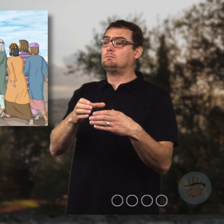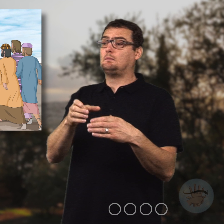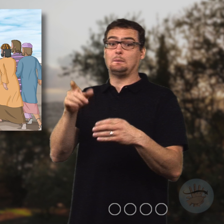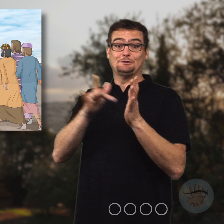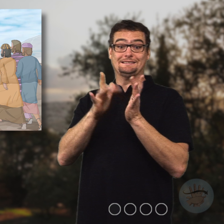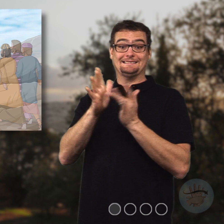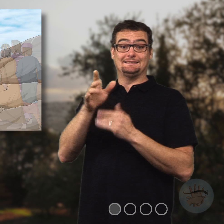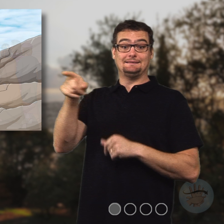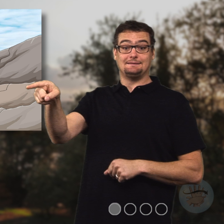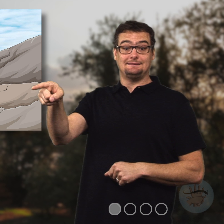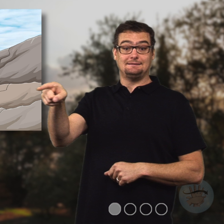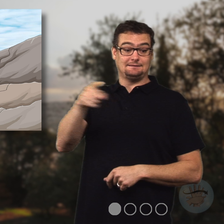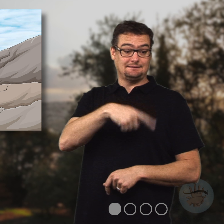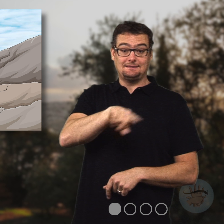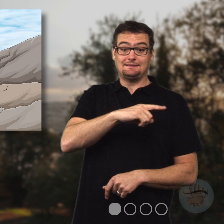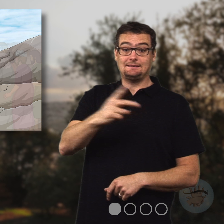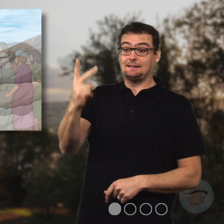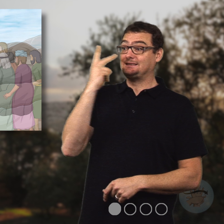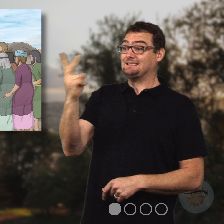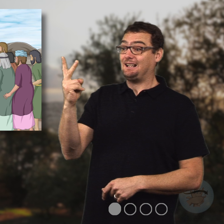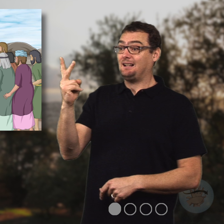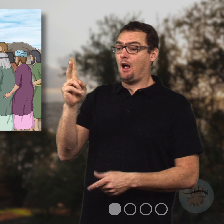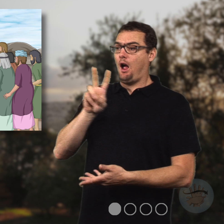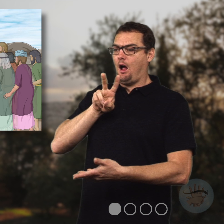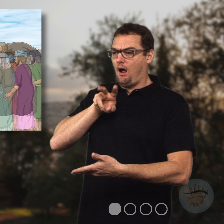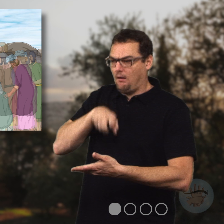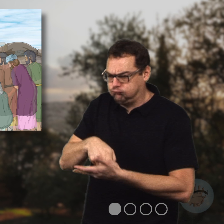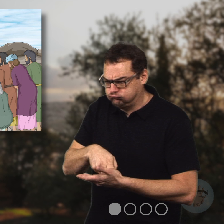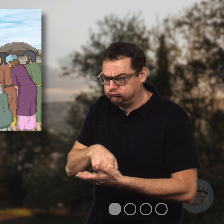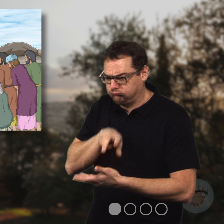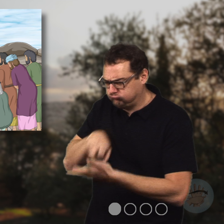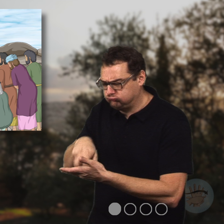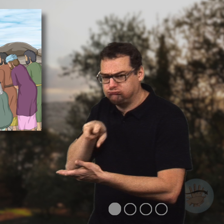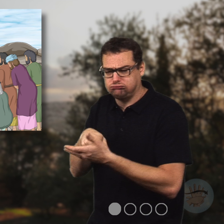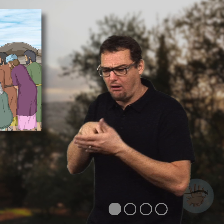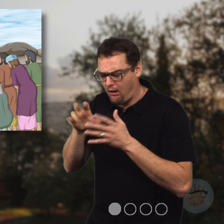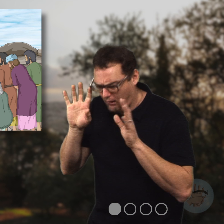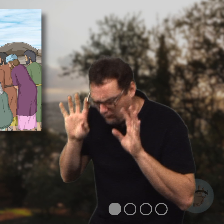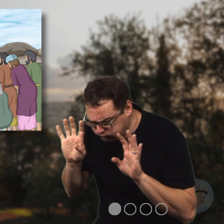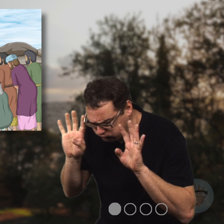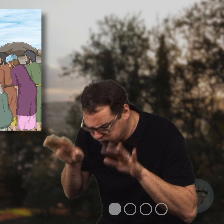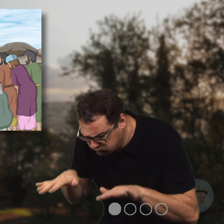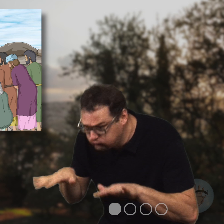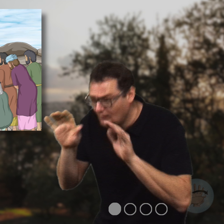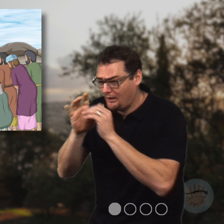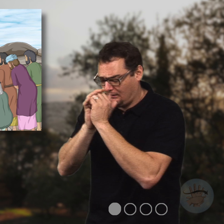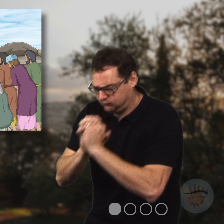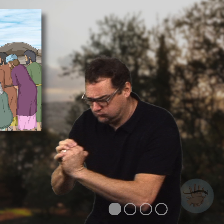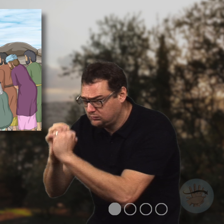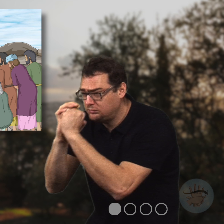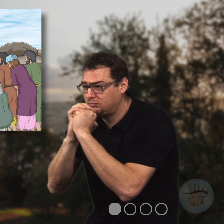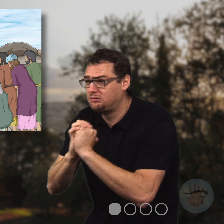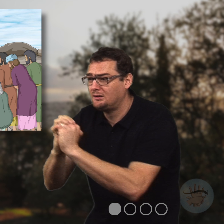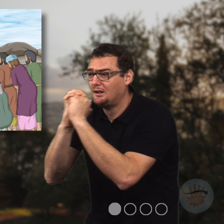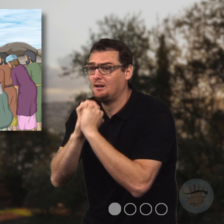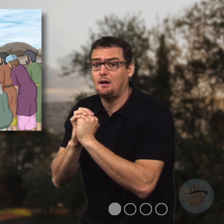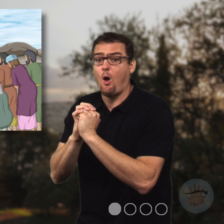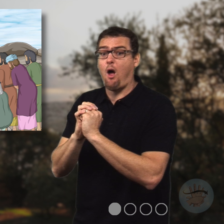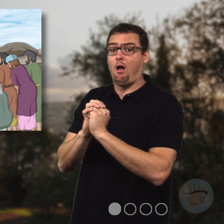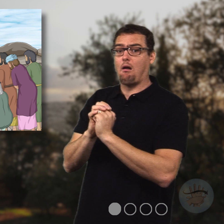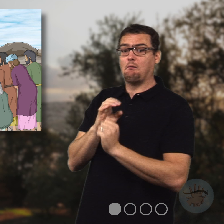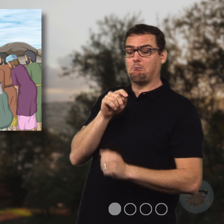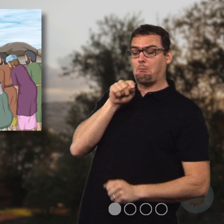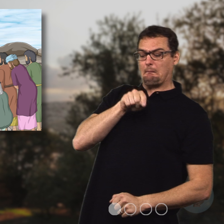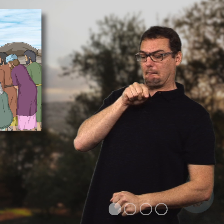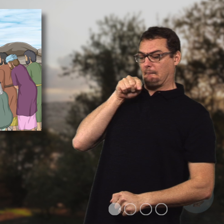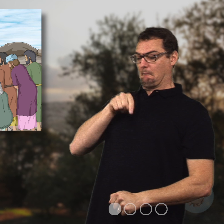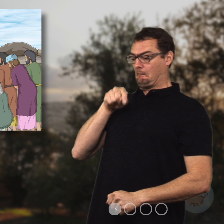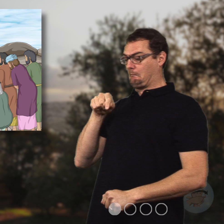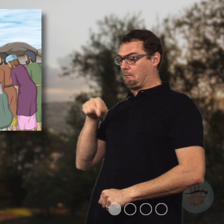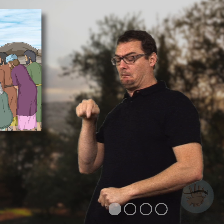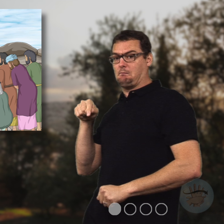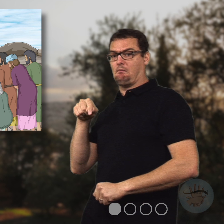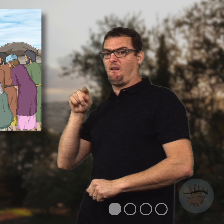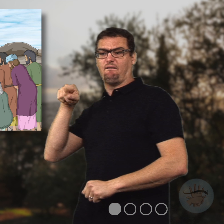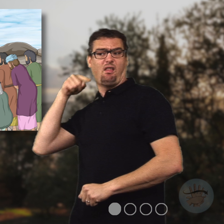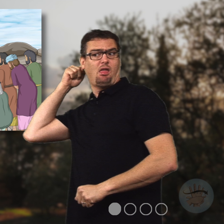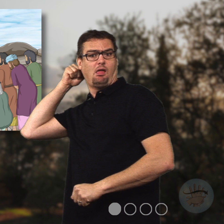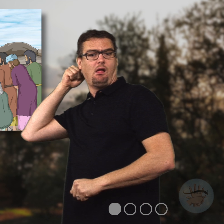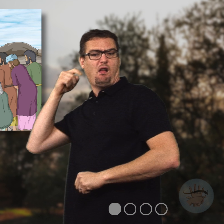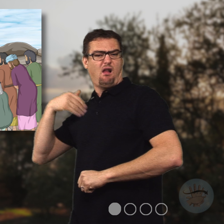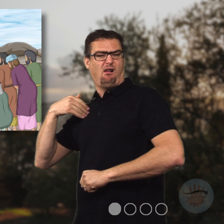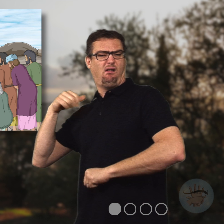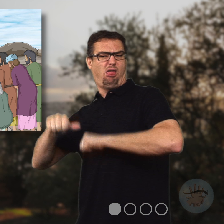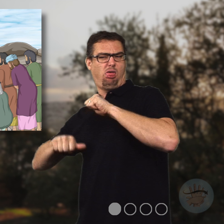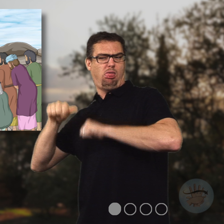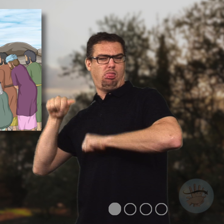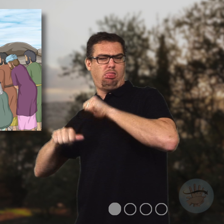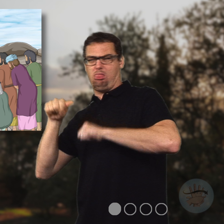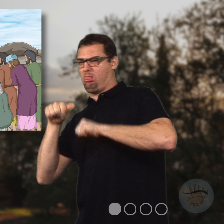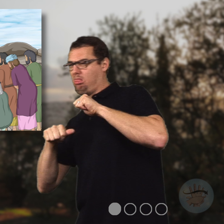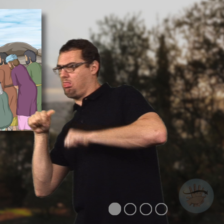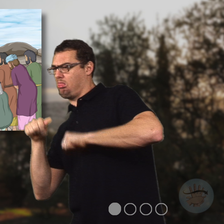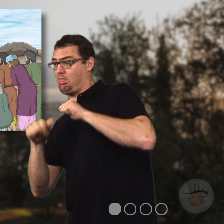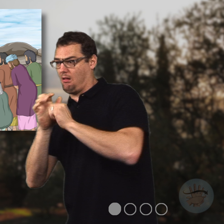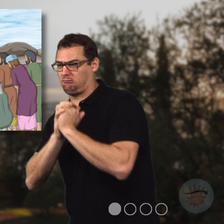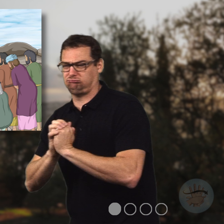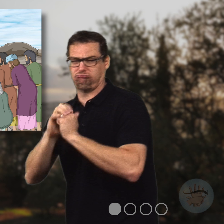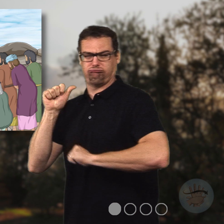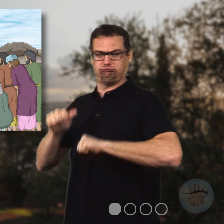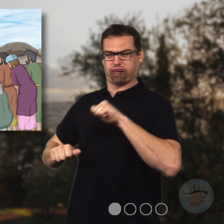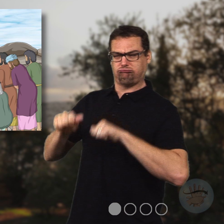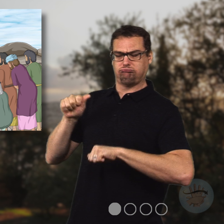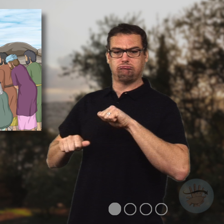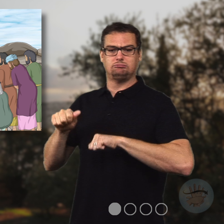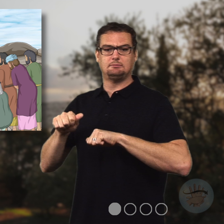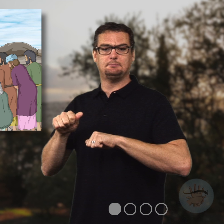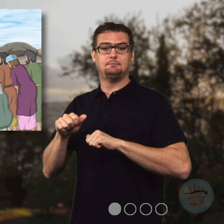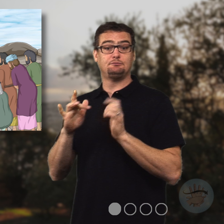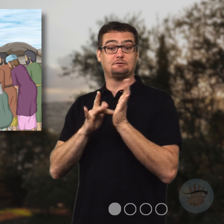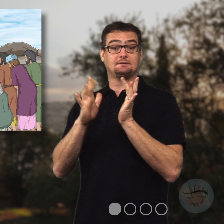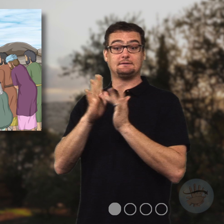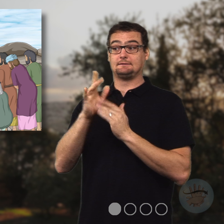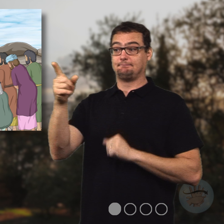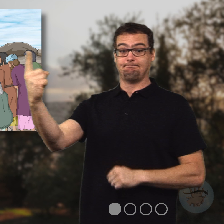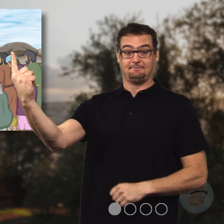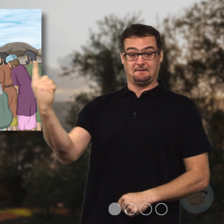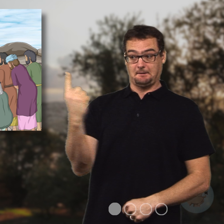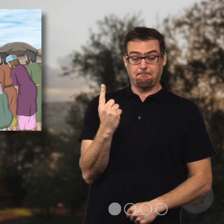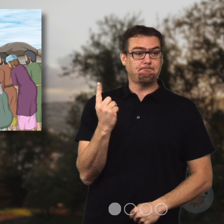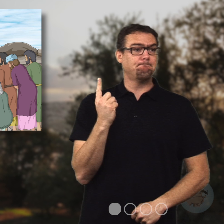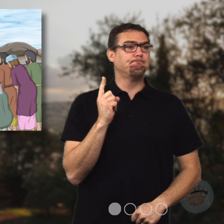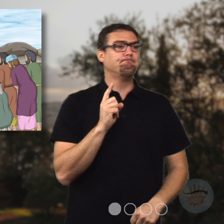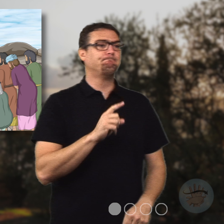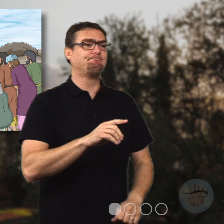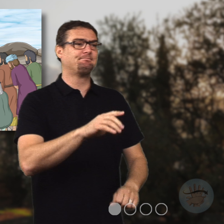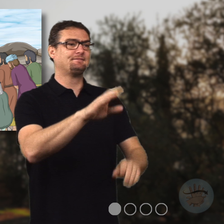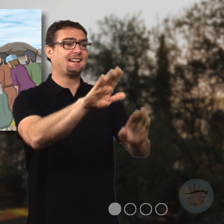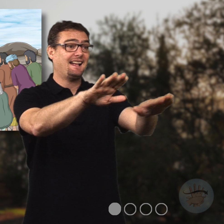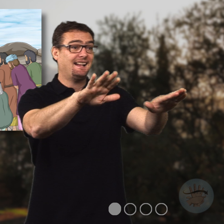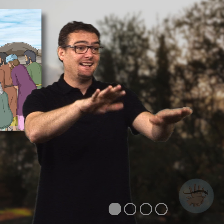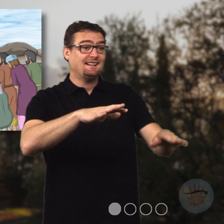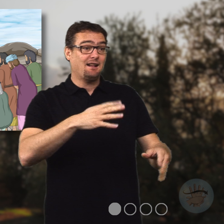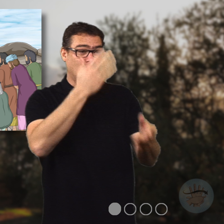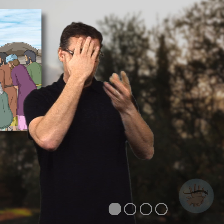When they saw Him, they worshiped Him, but some doubted.